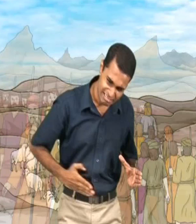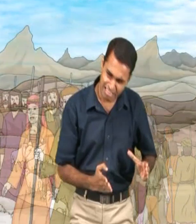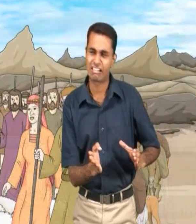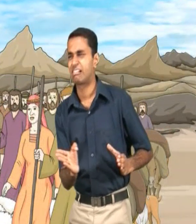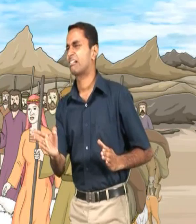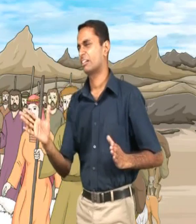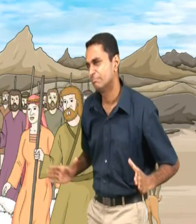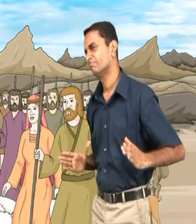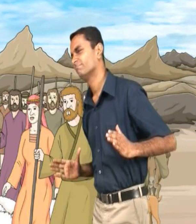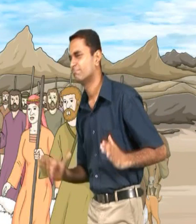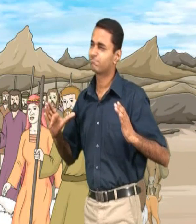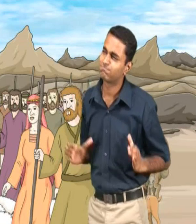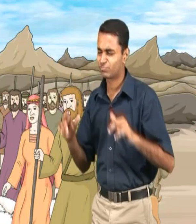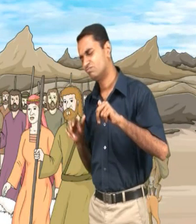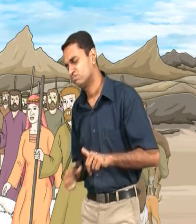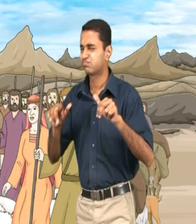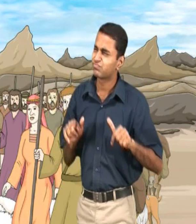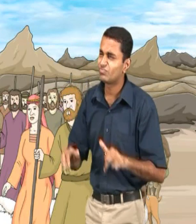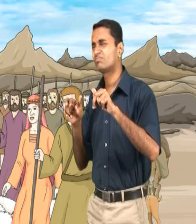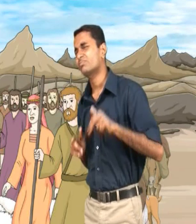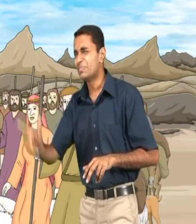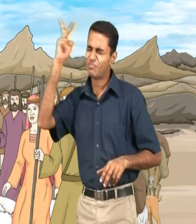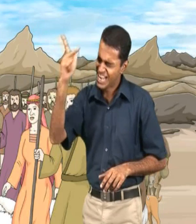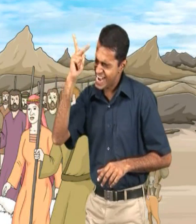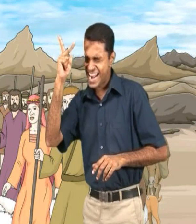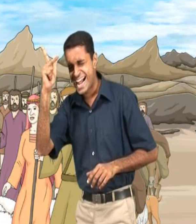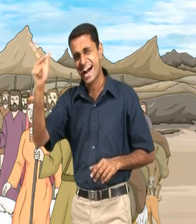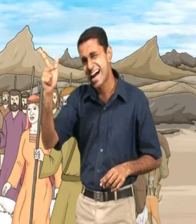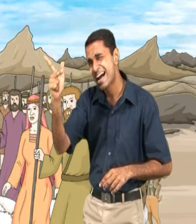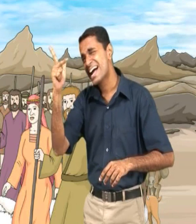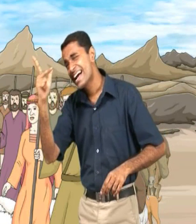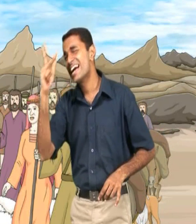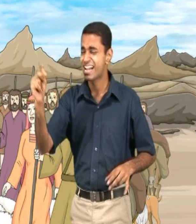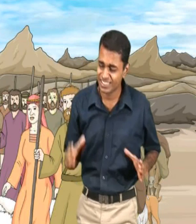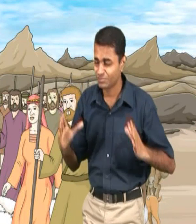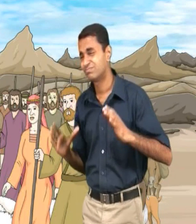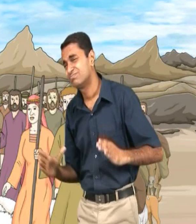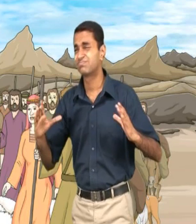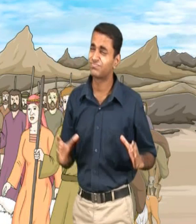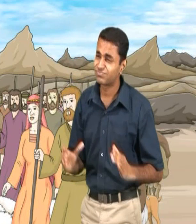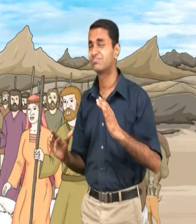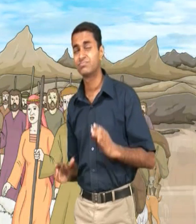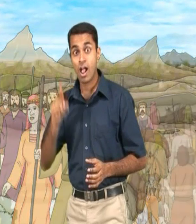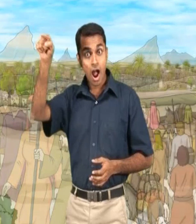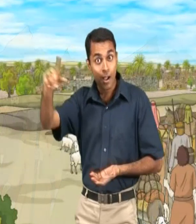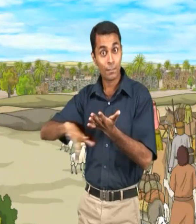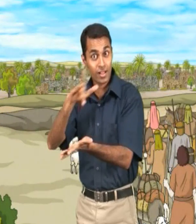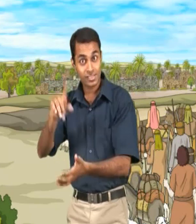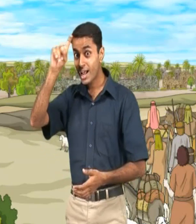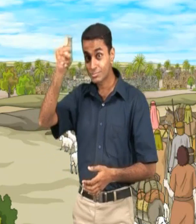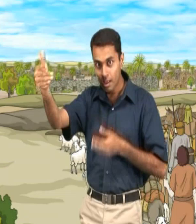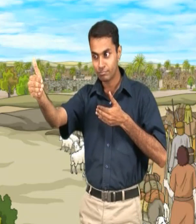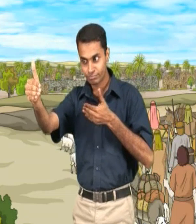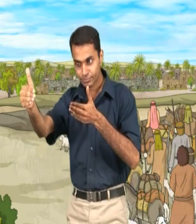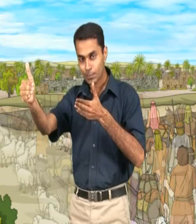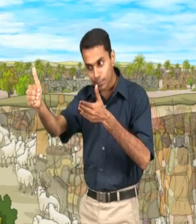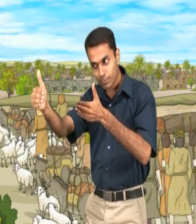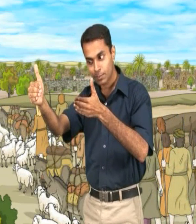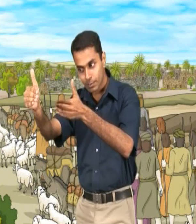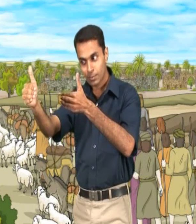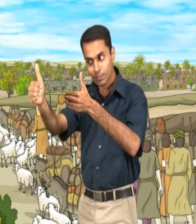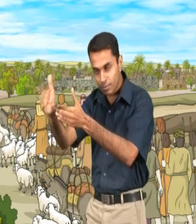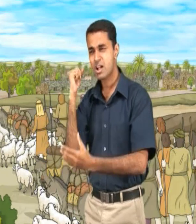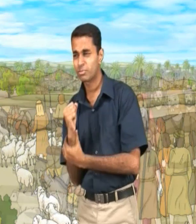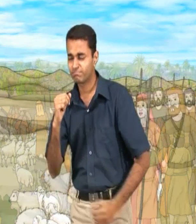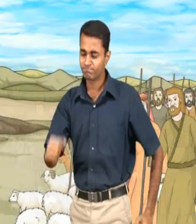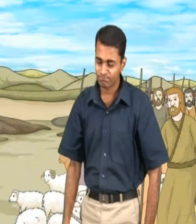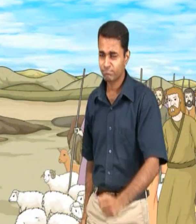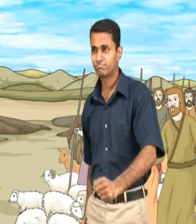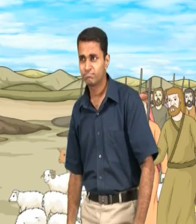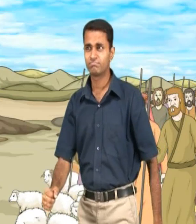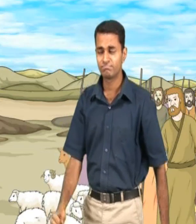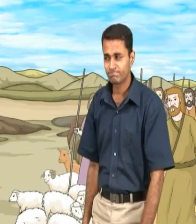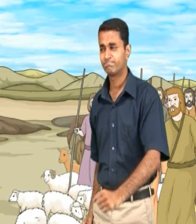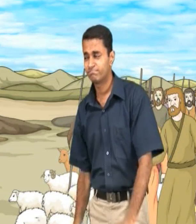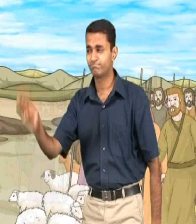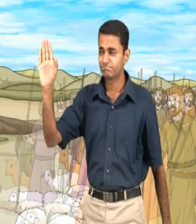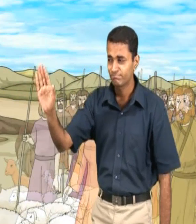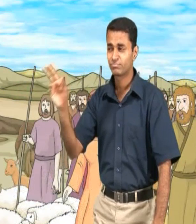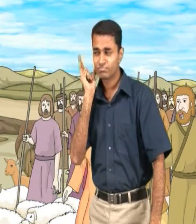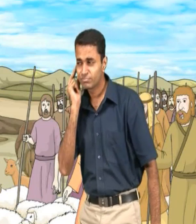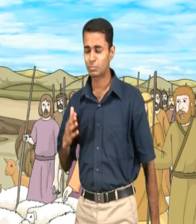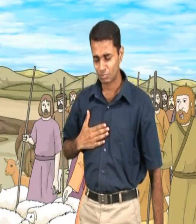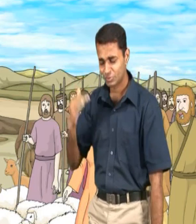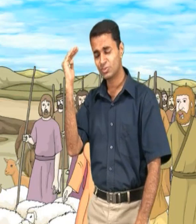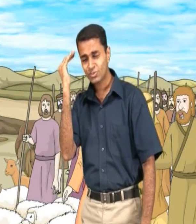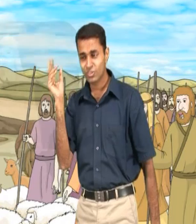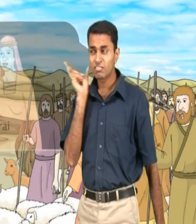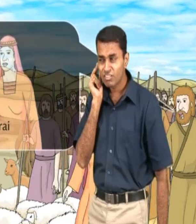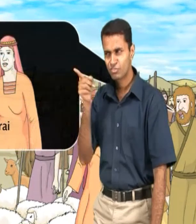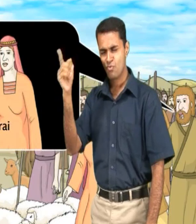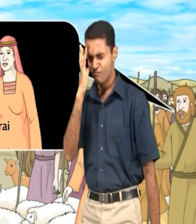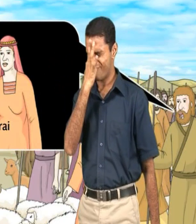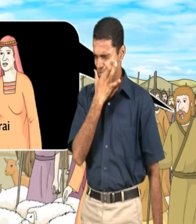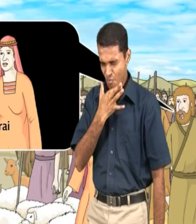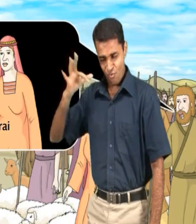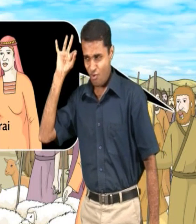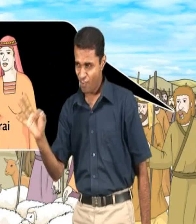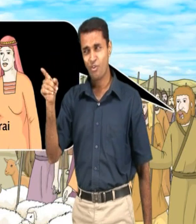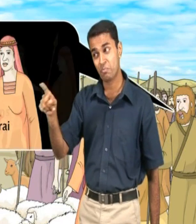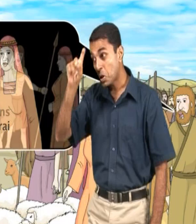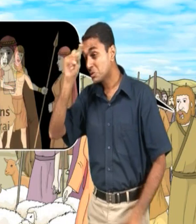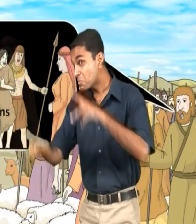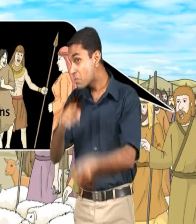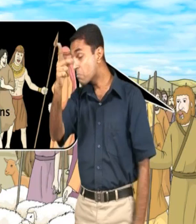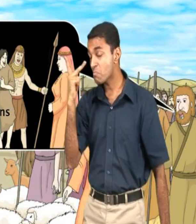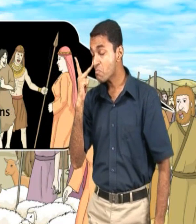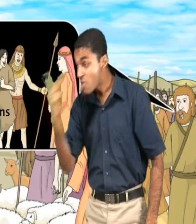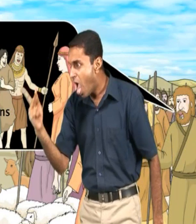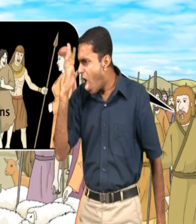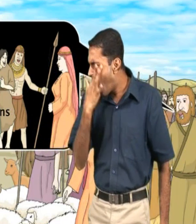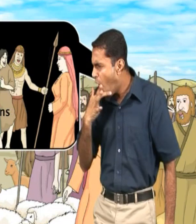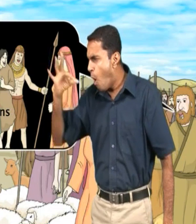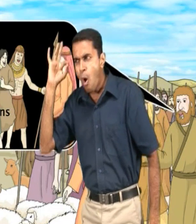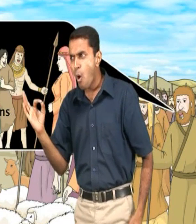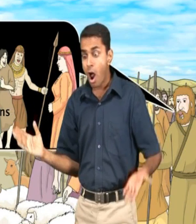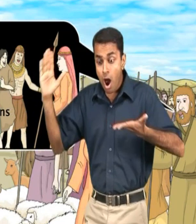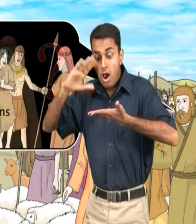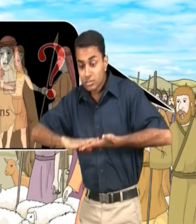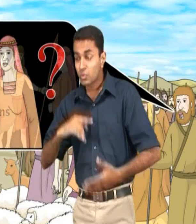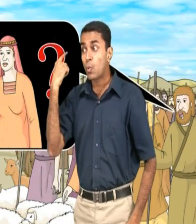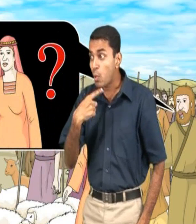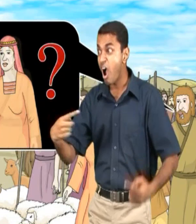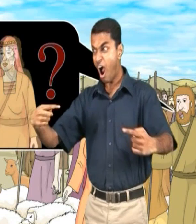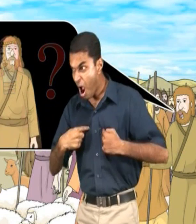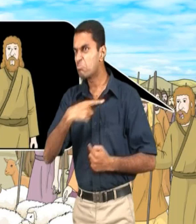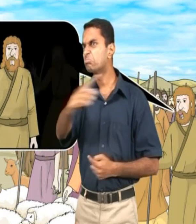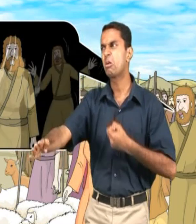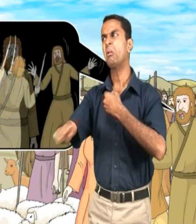As he was about to enter Egypt, he said to his wife Sarai, “Look, I know that you are a beautiful woman, and when the Egyptians see you, they will say, ‘This is his wife.’